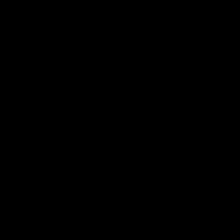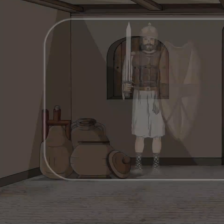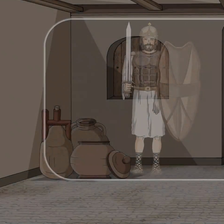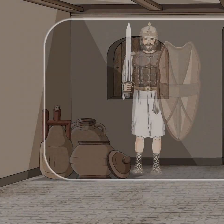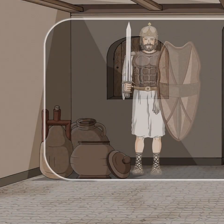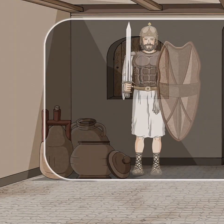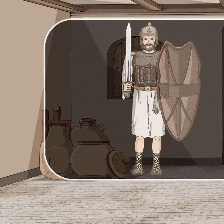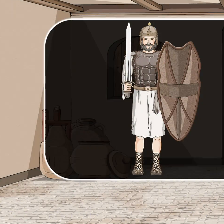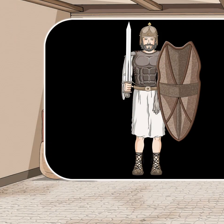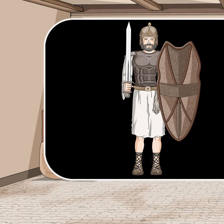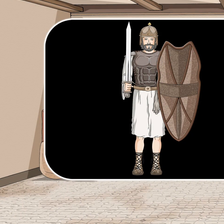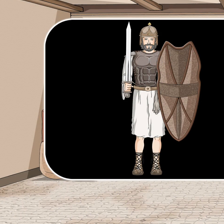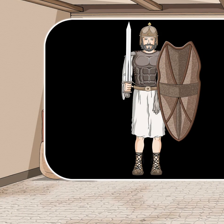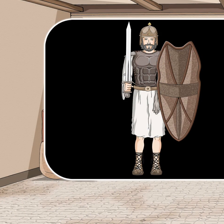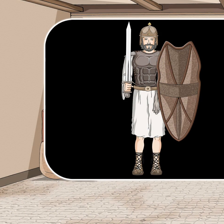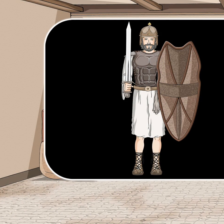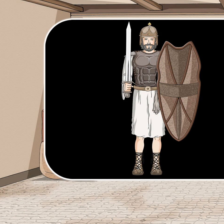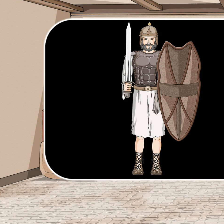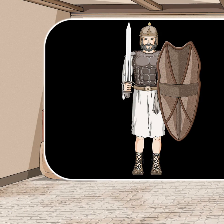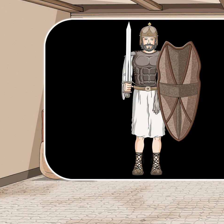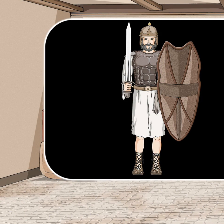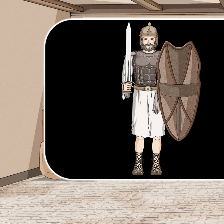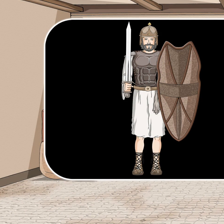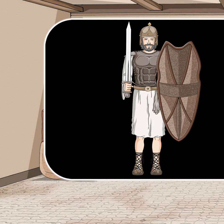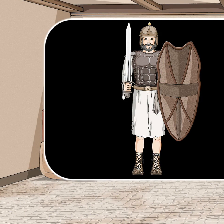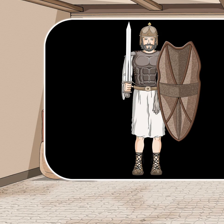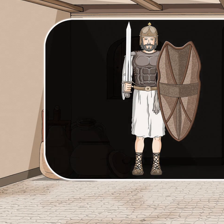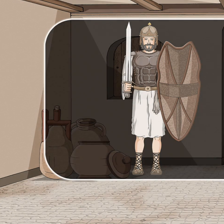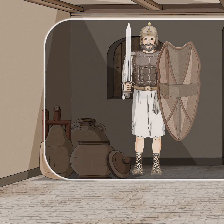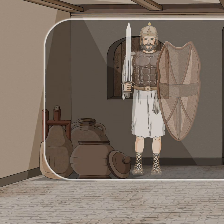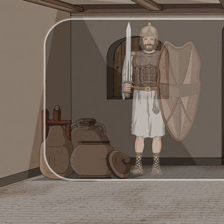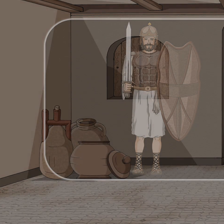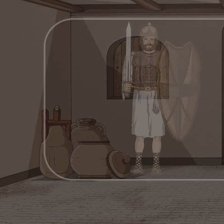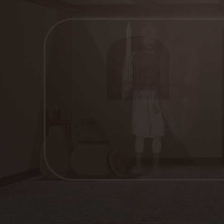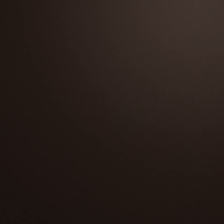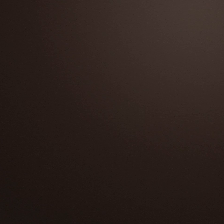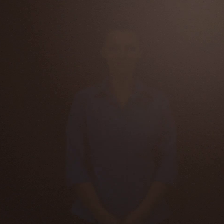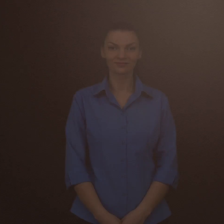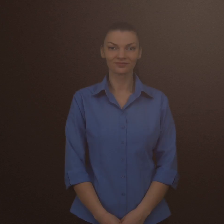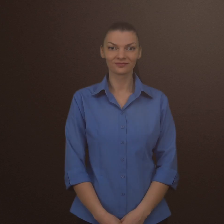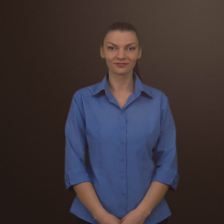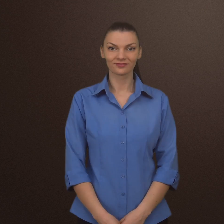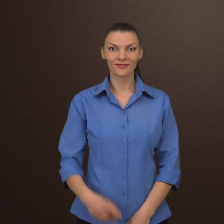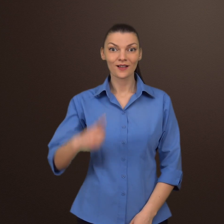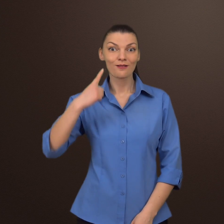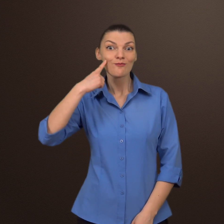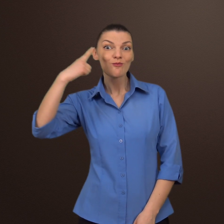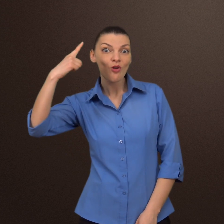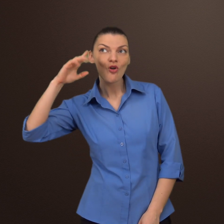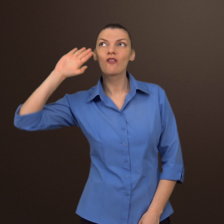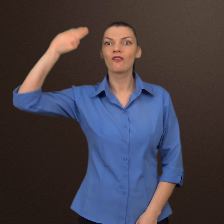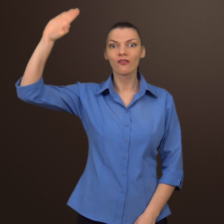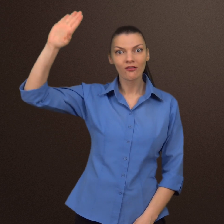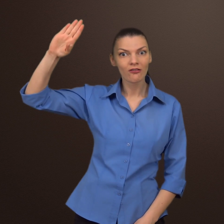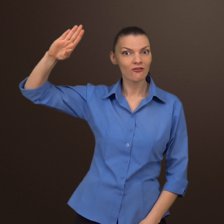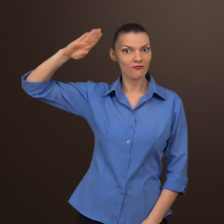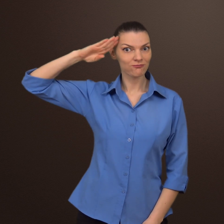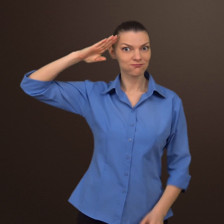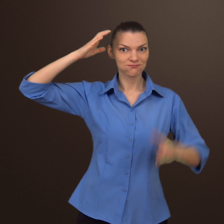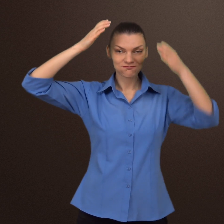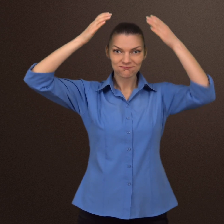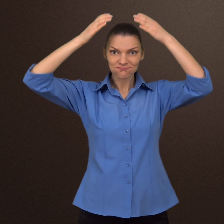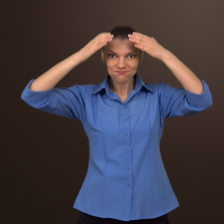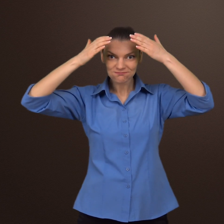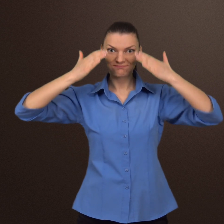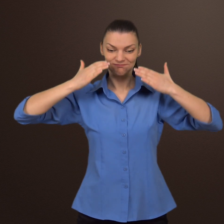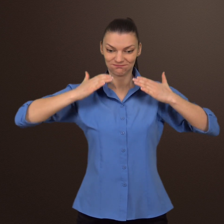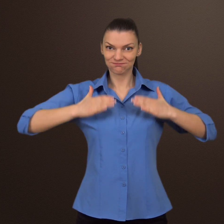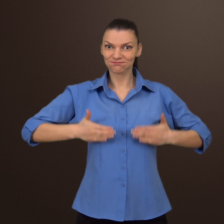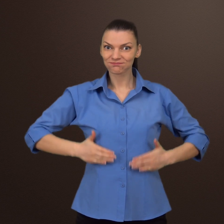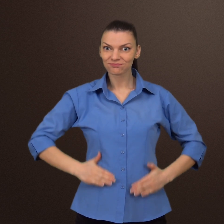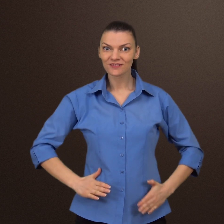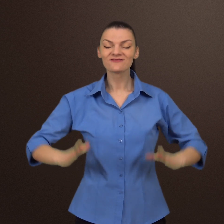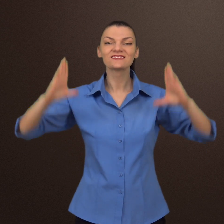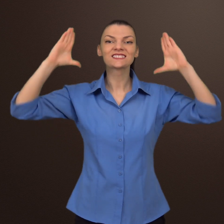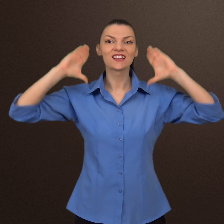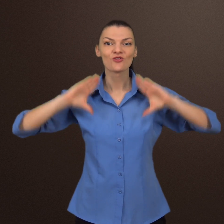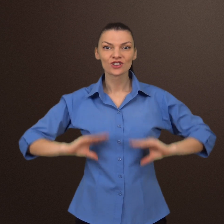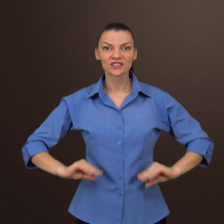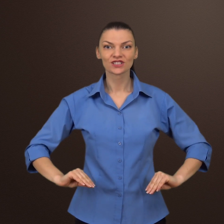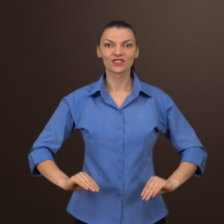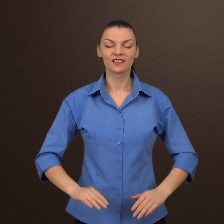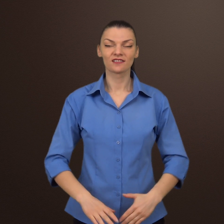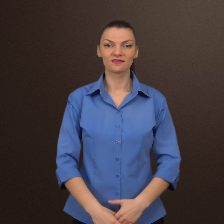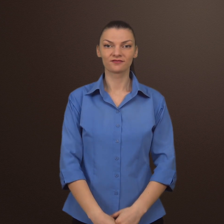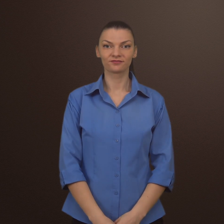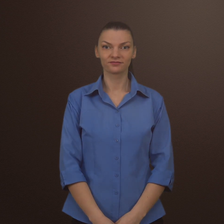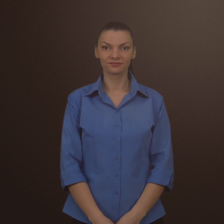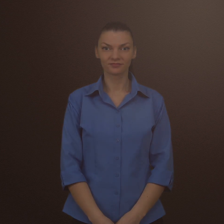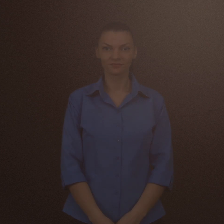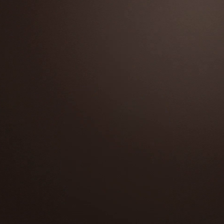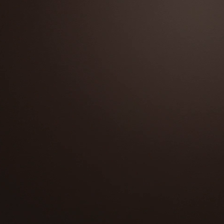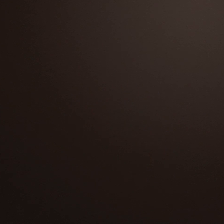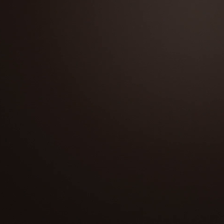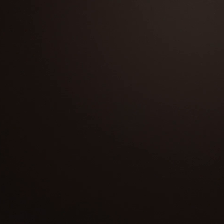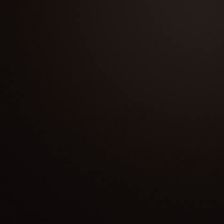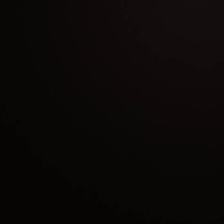Put on God's armor